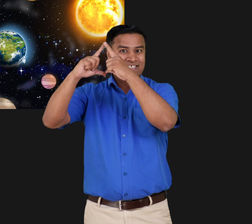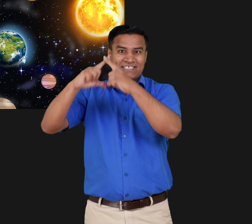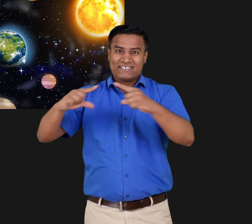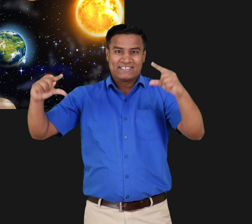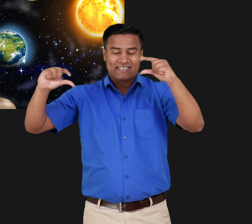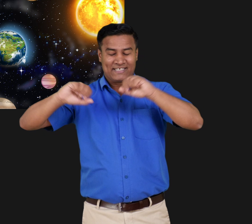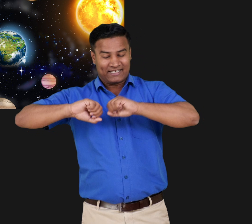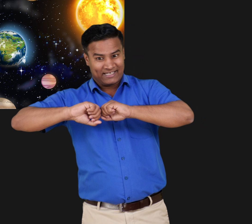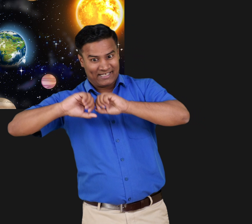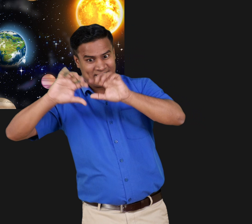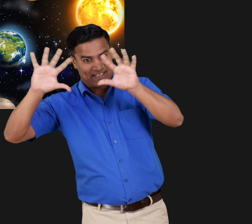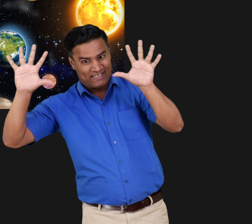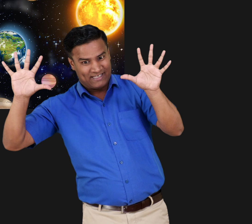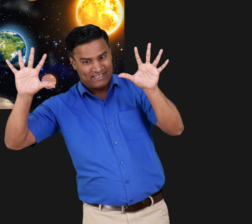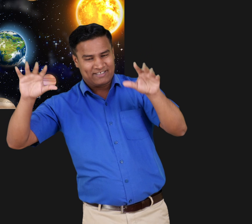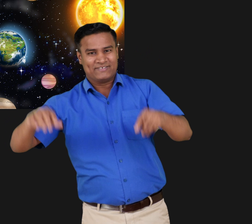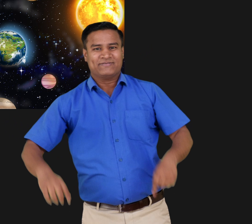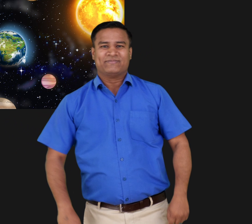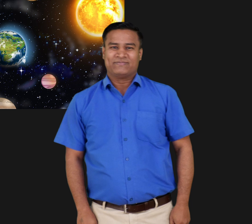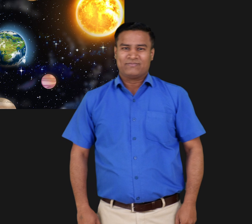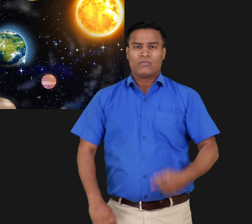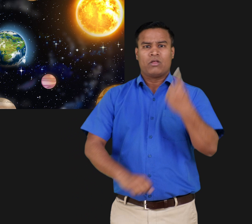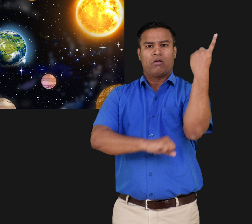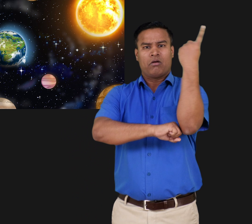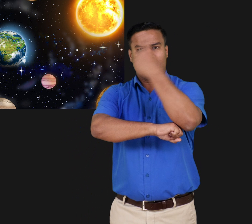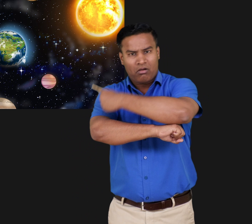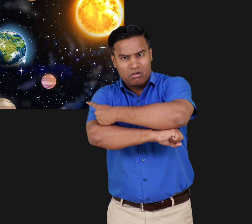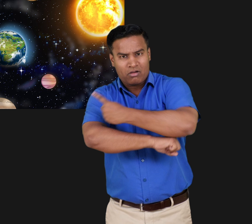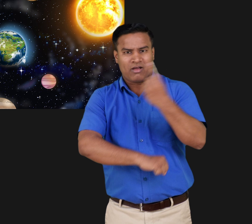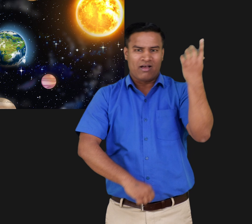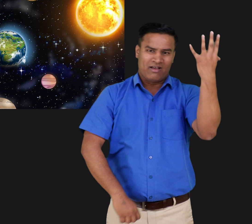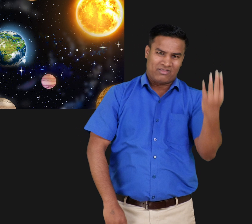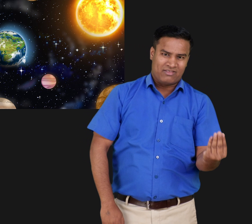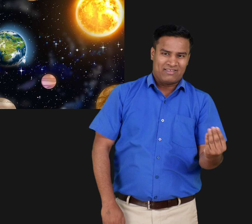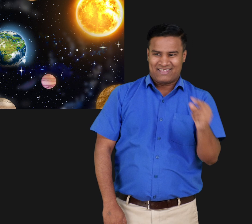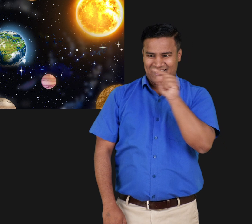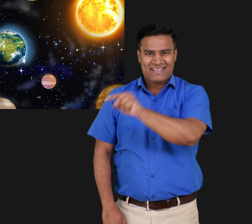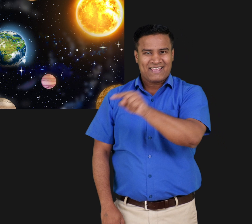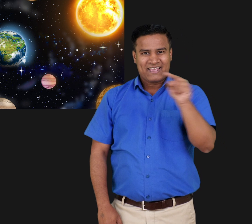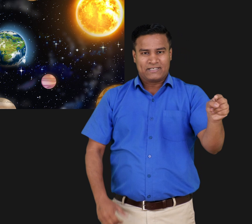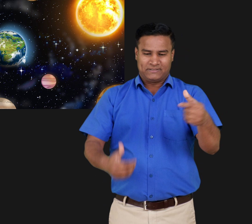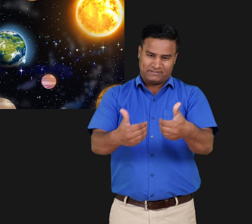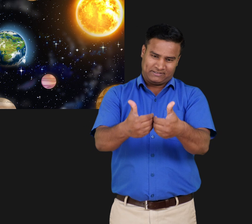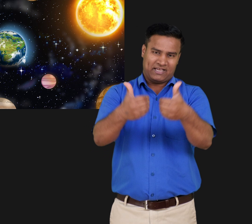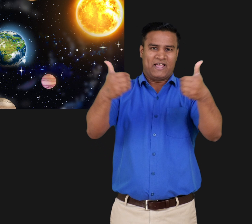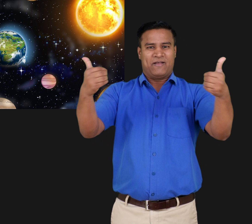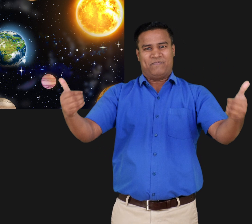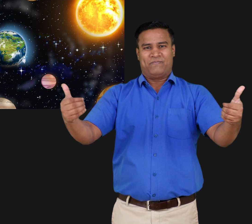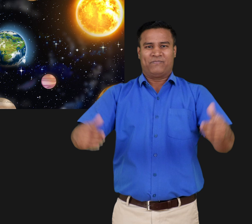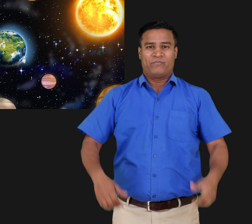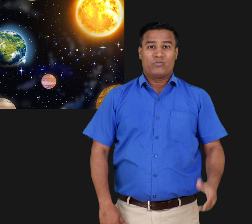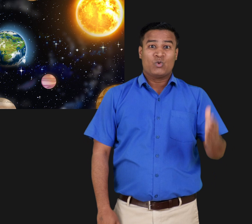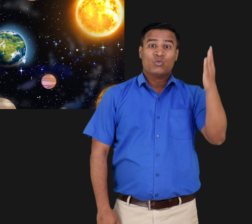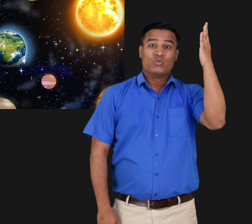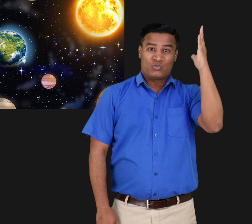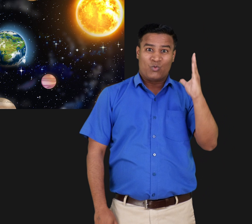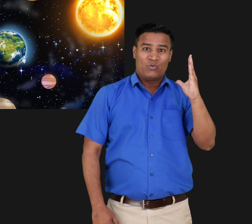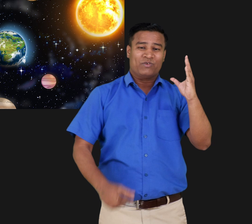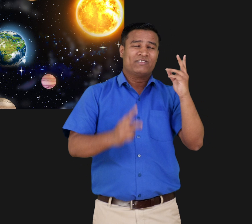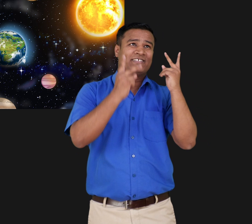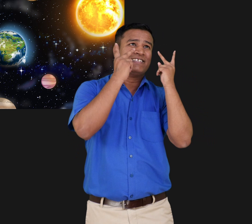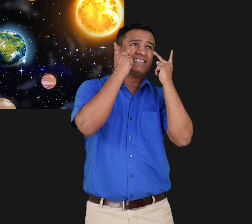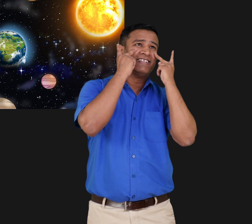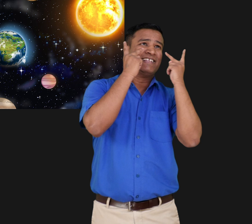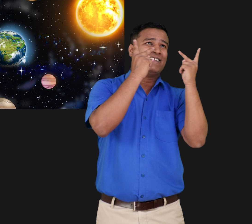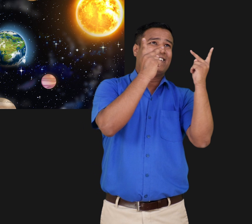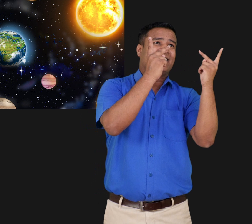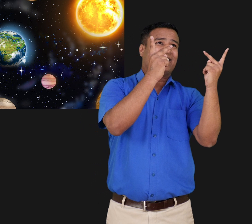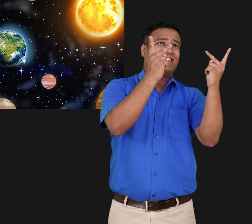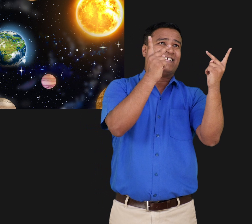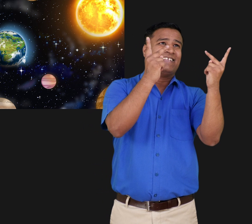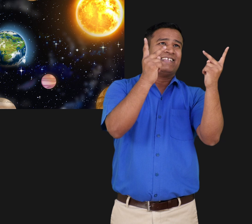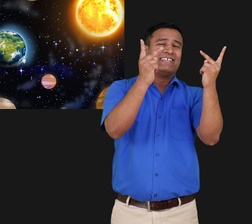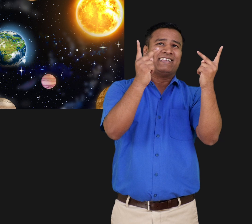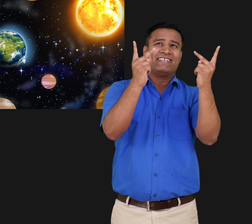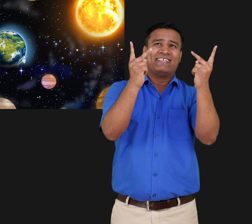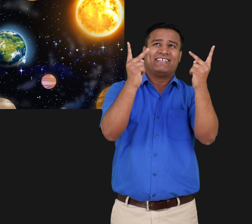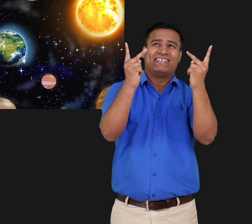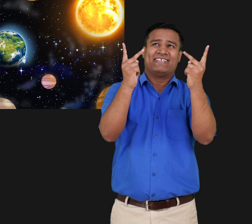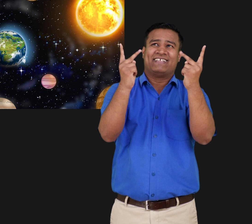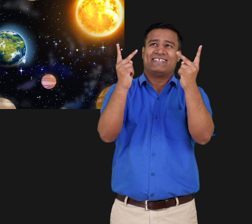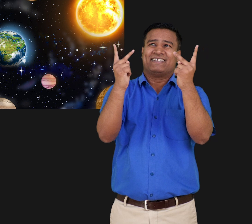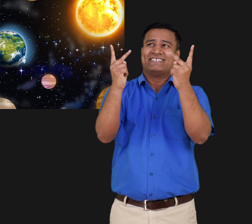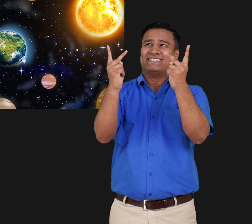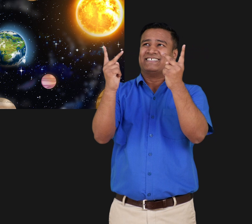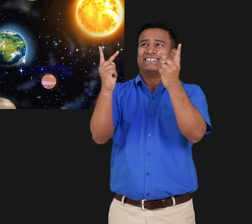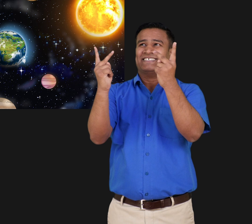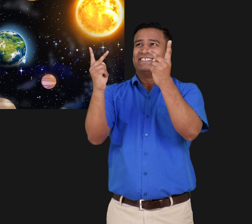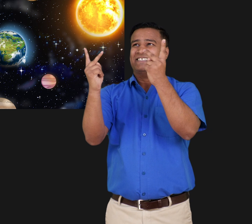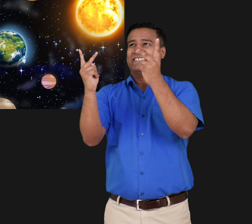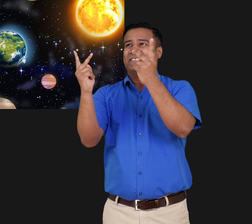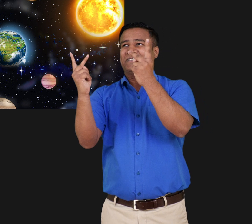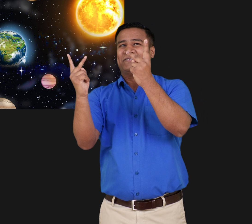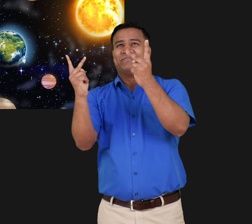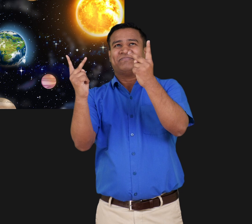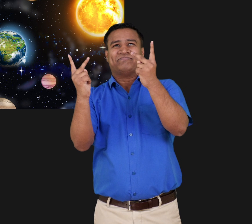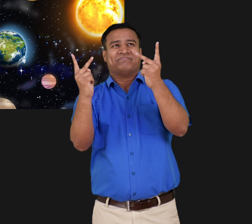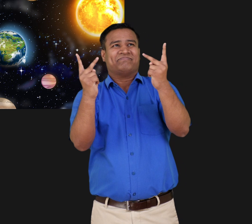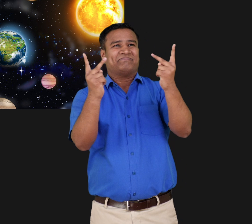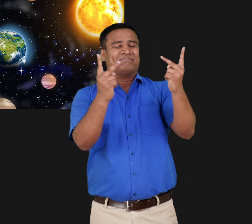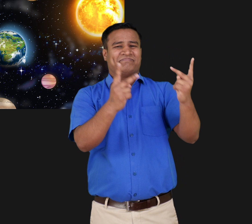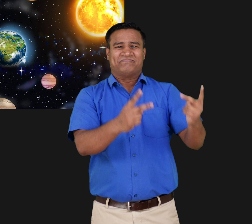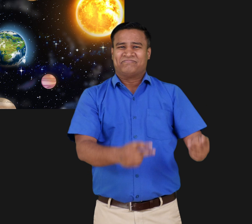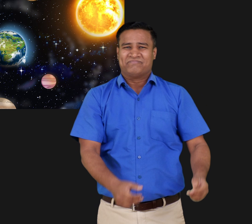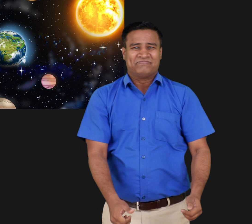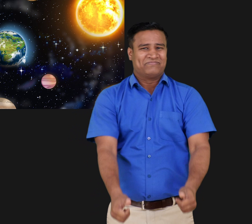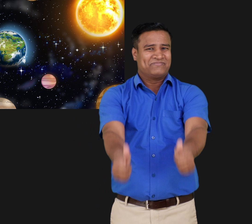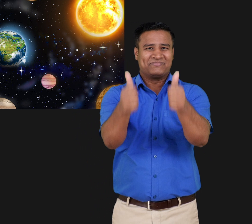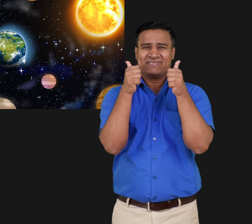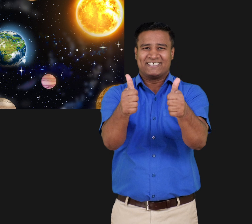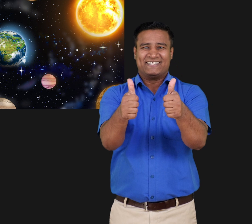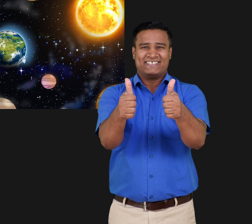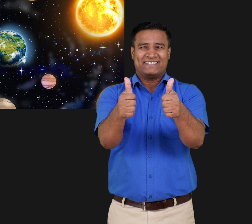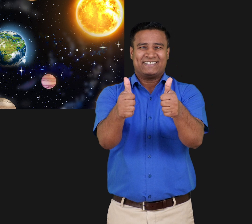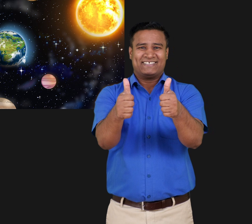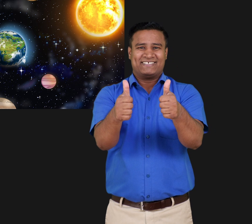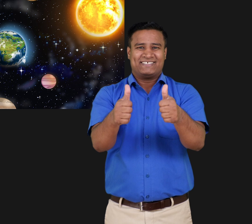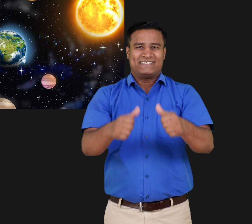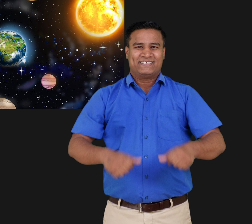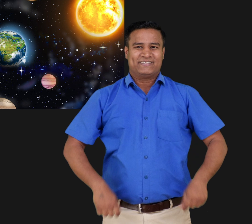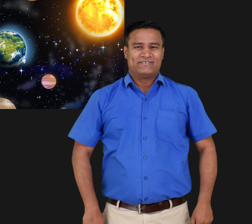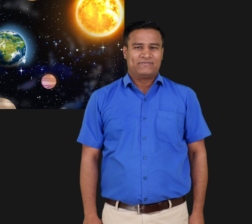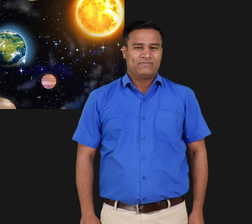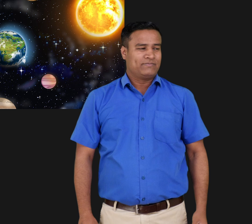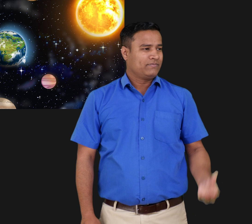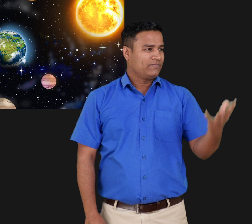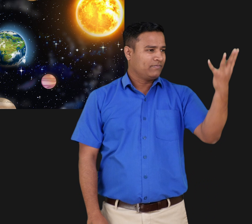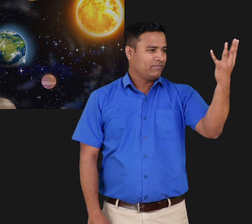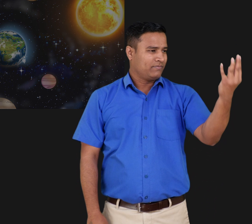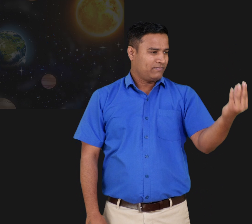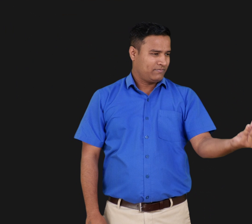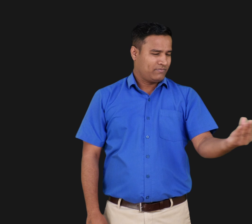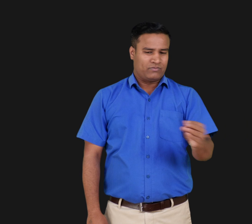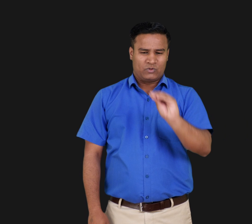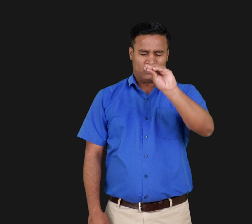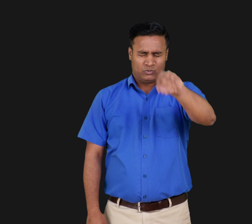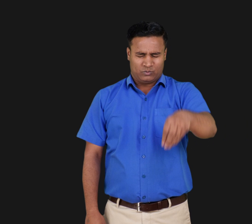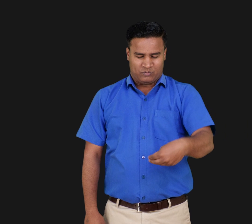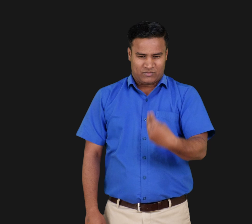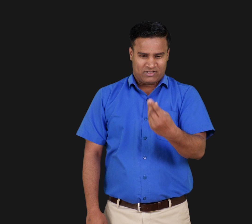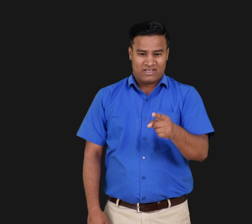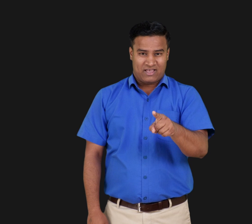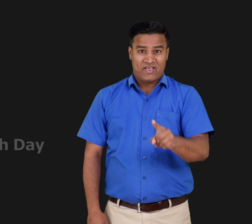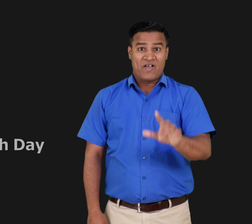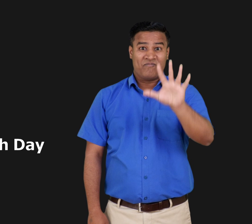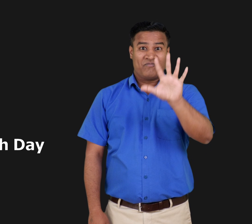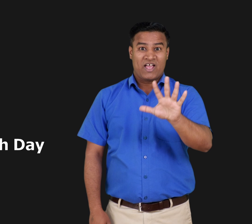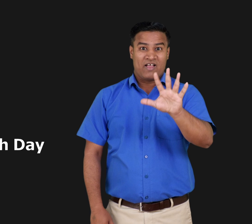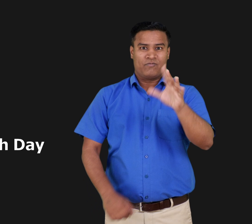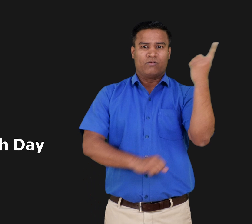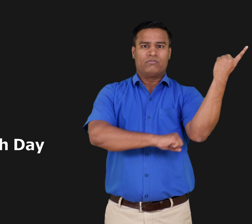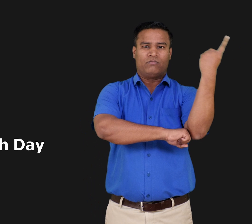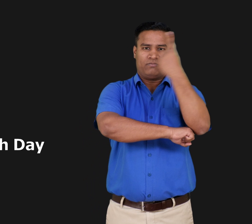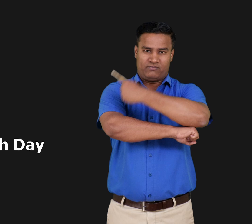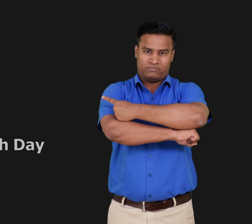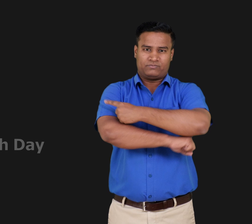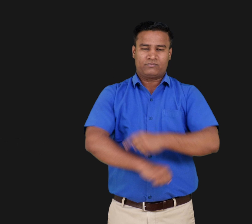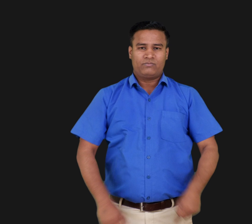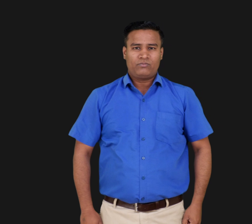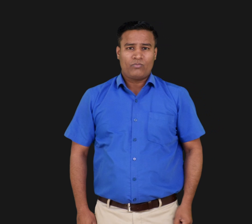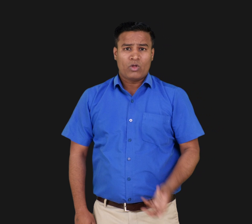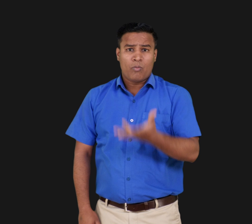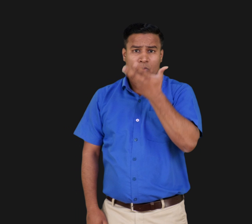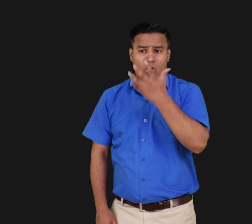And God saw that it was good. And there was evening, and there was morning—the fourth day.